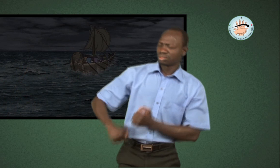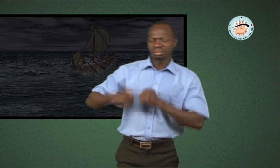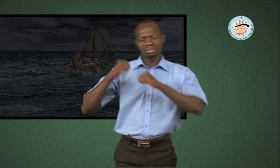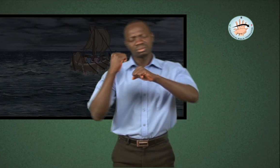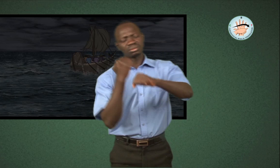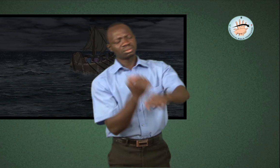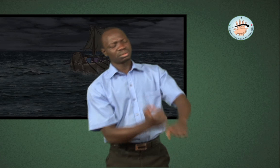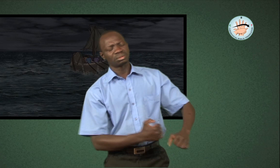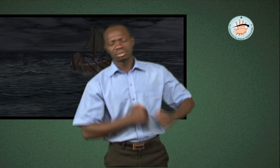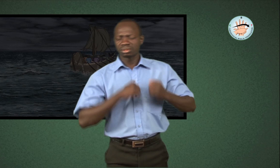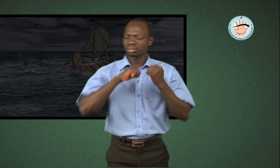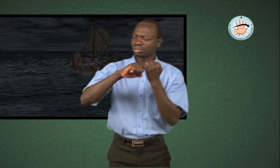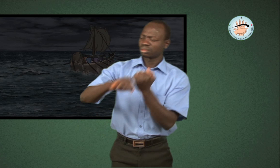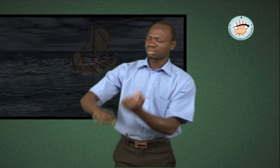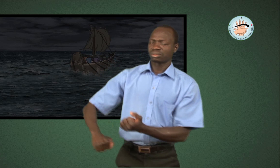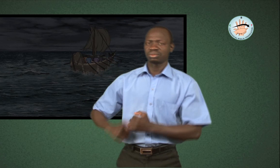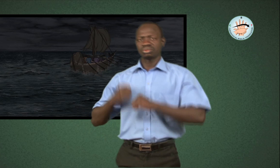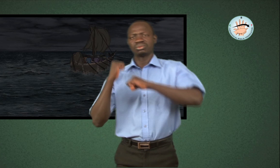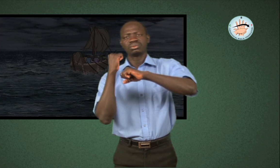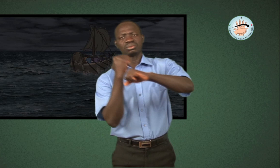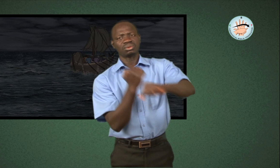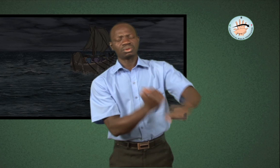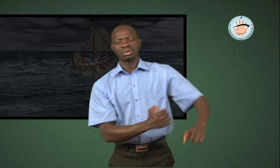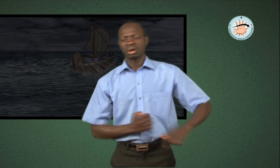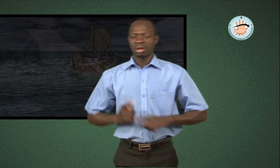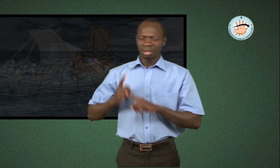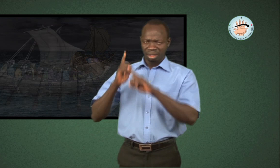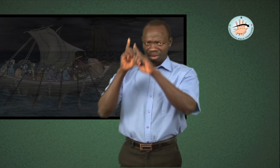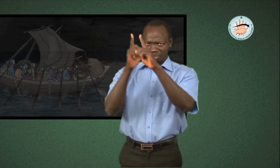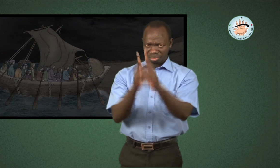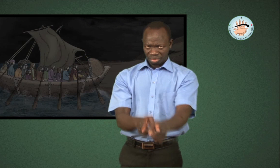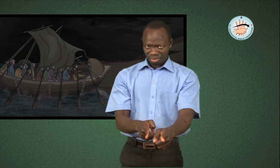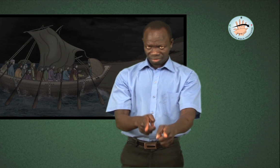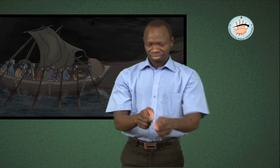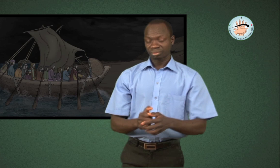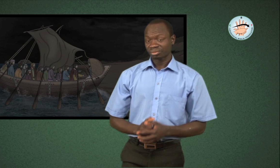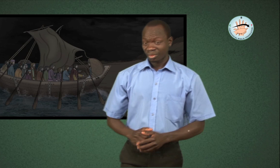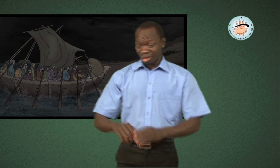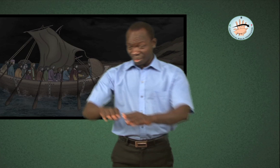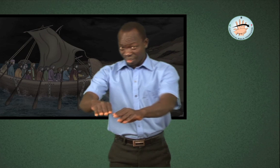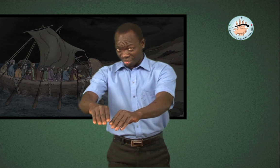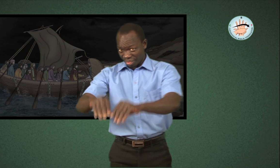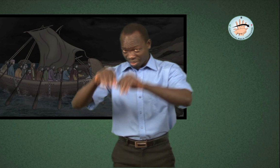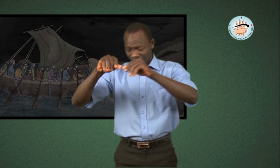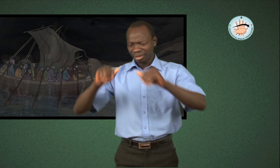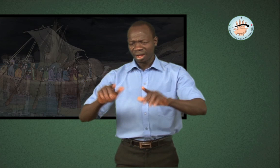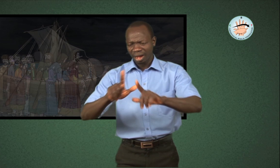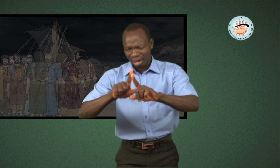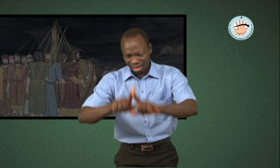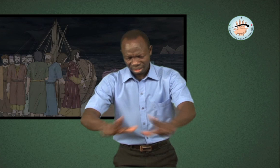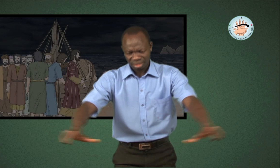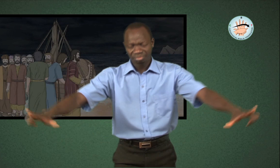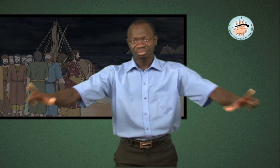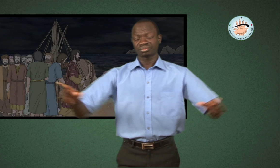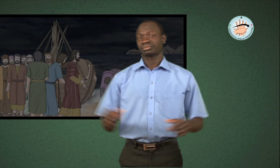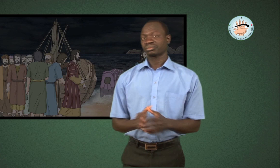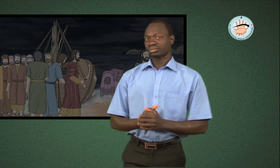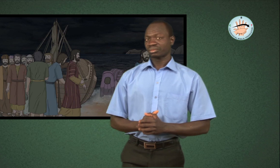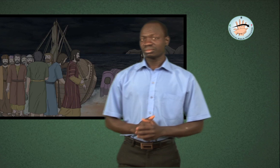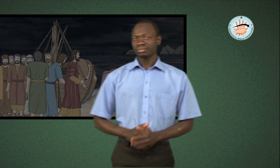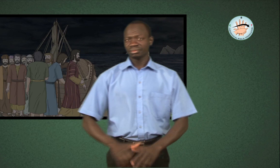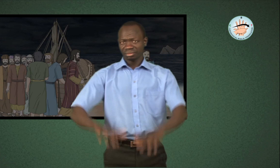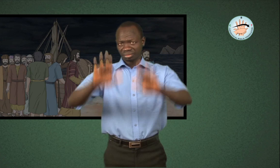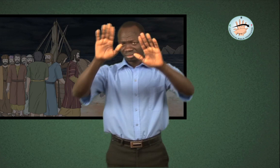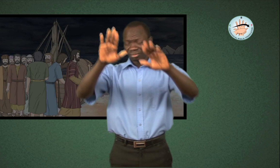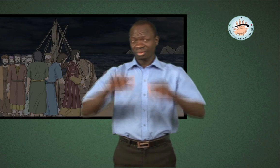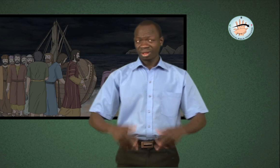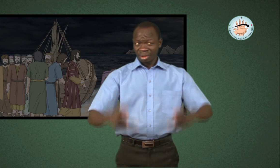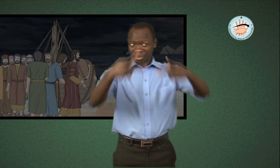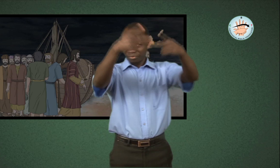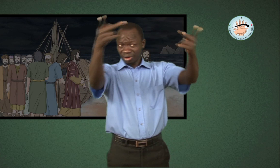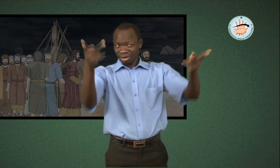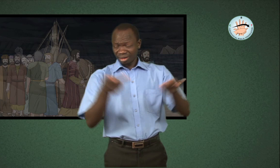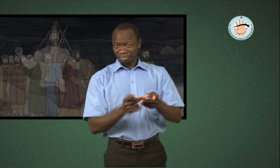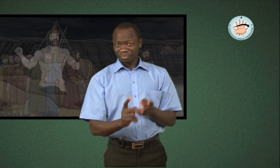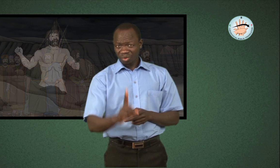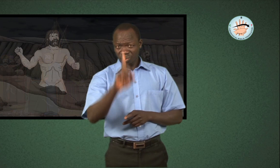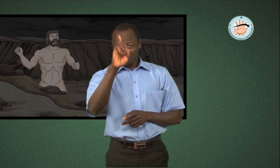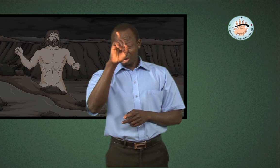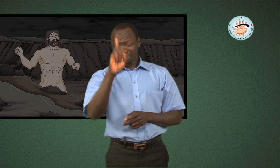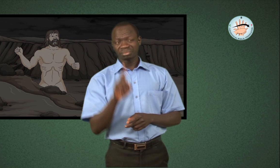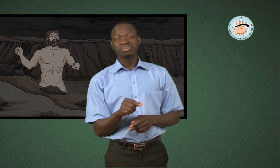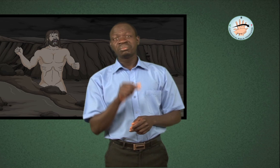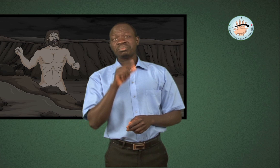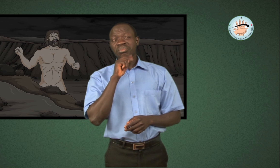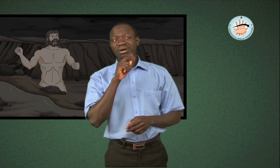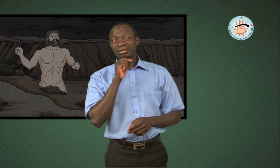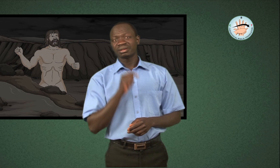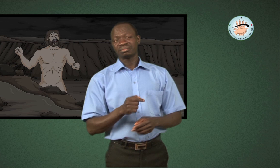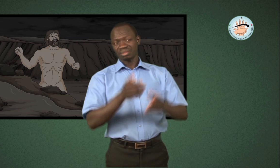On the other side of the sea, they arrived in the region of the Gerasenes.